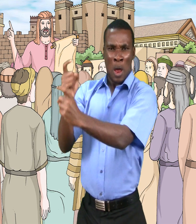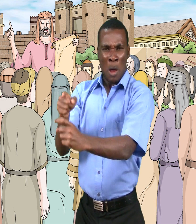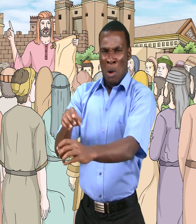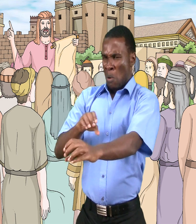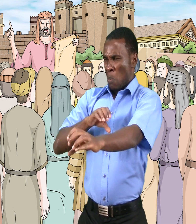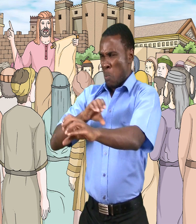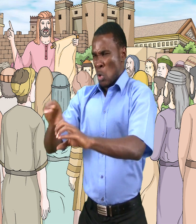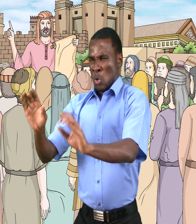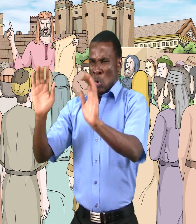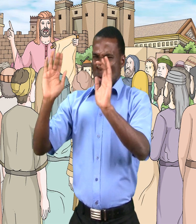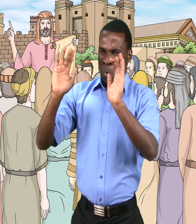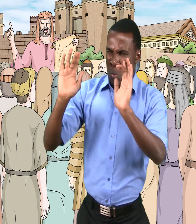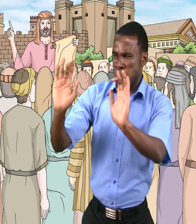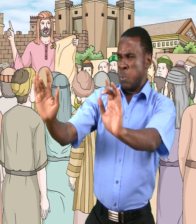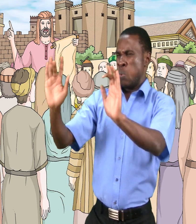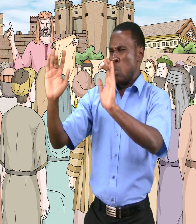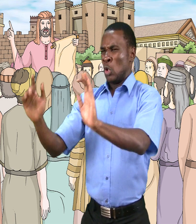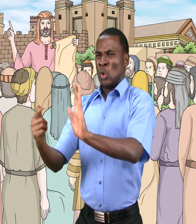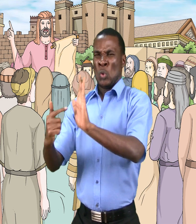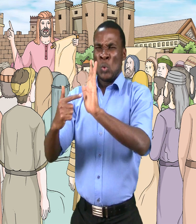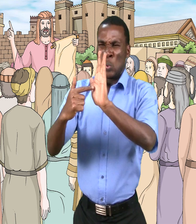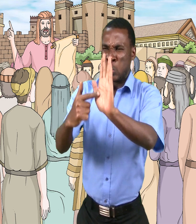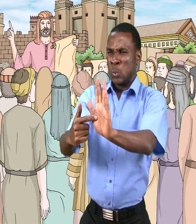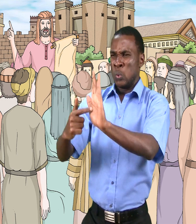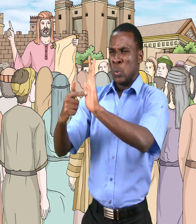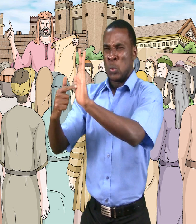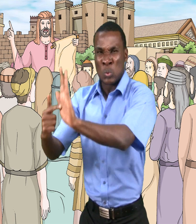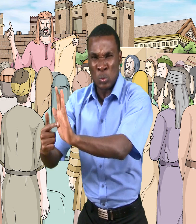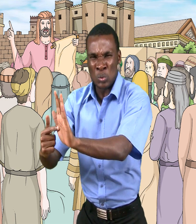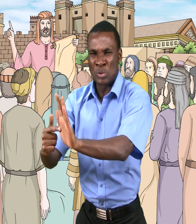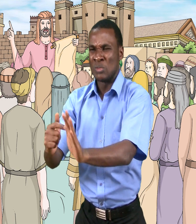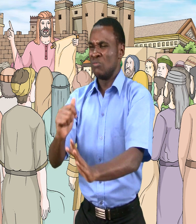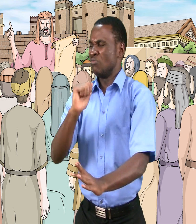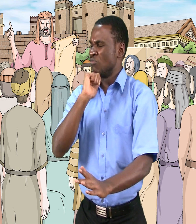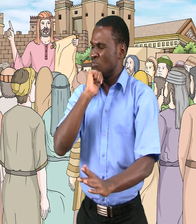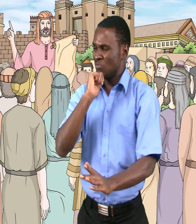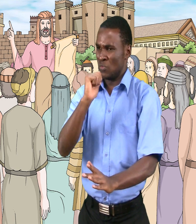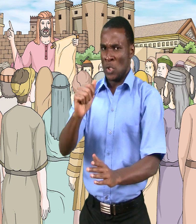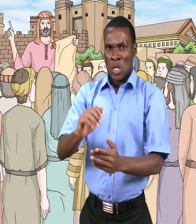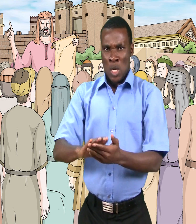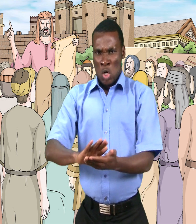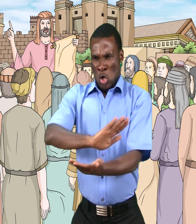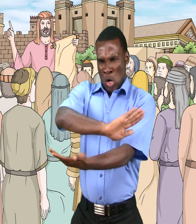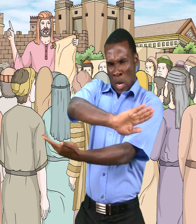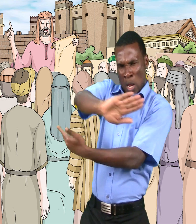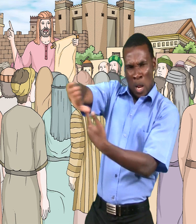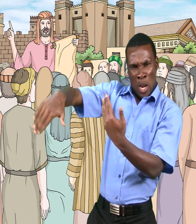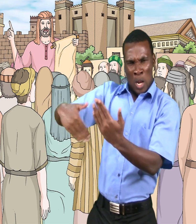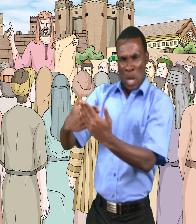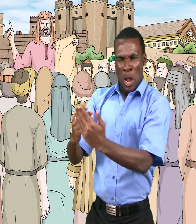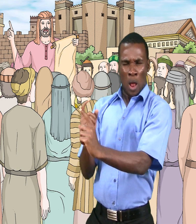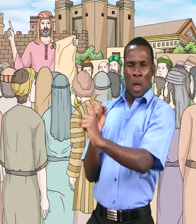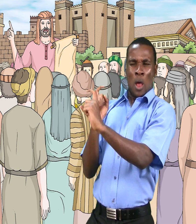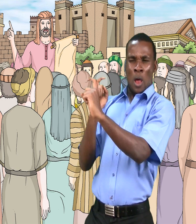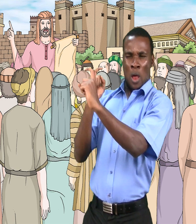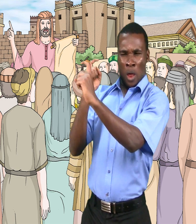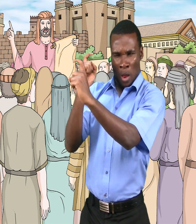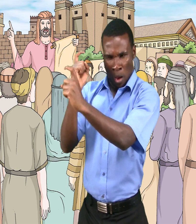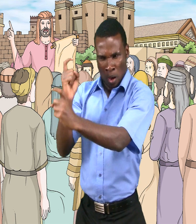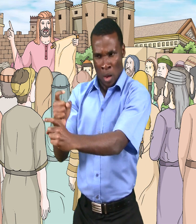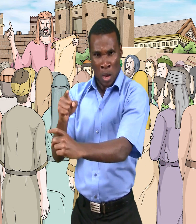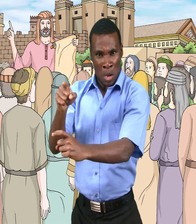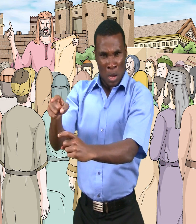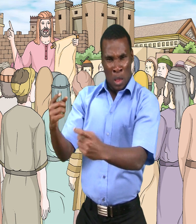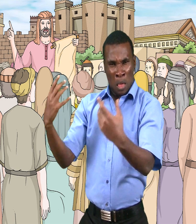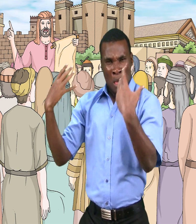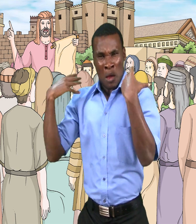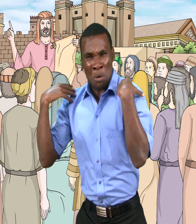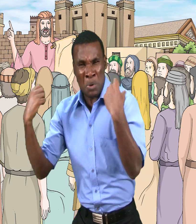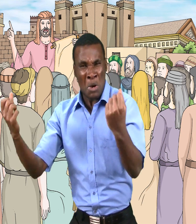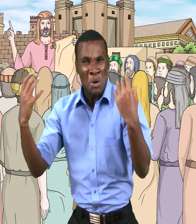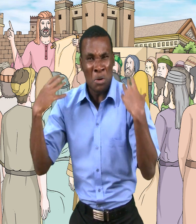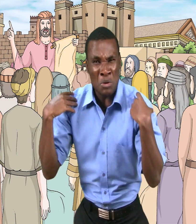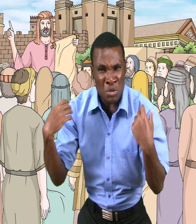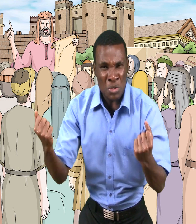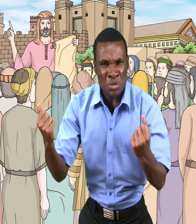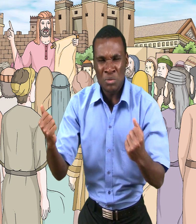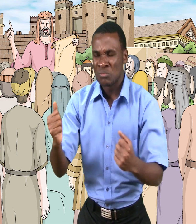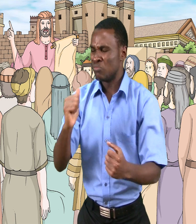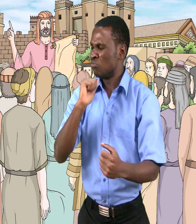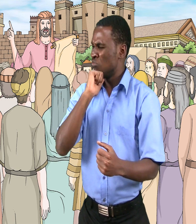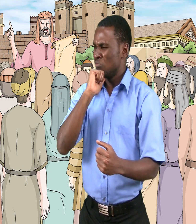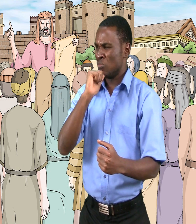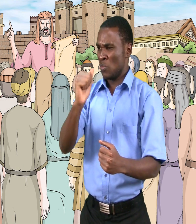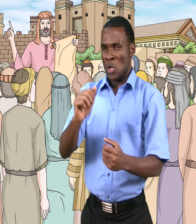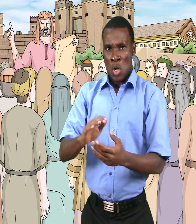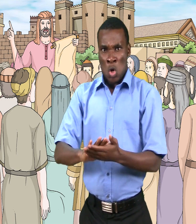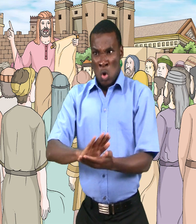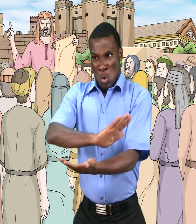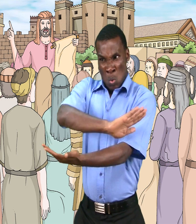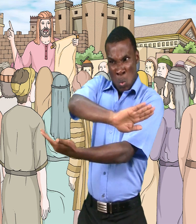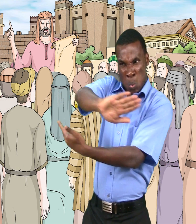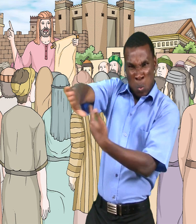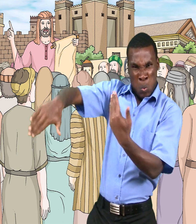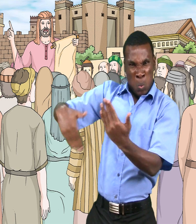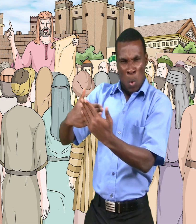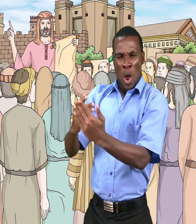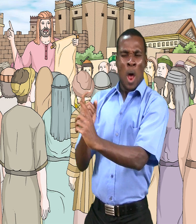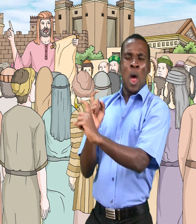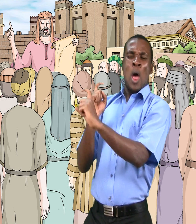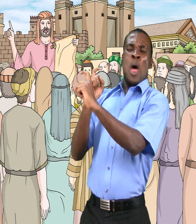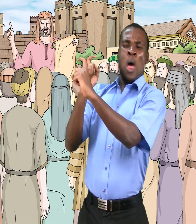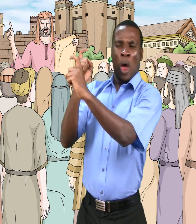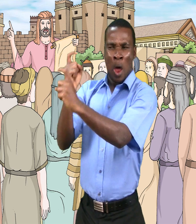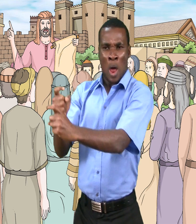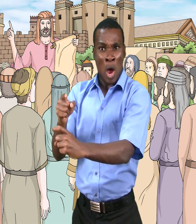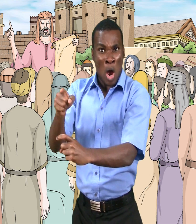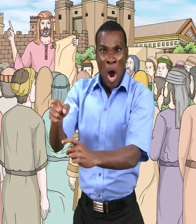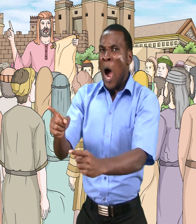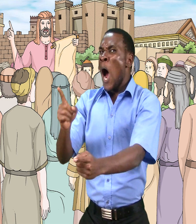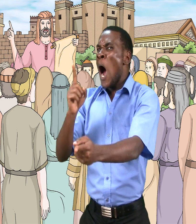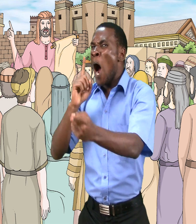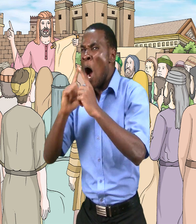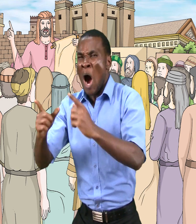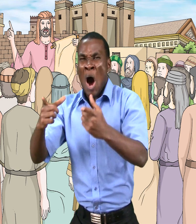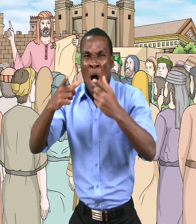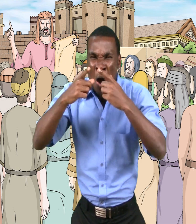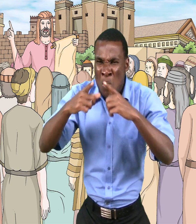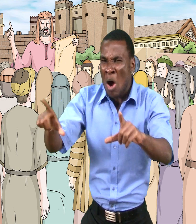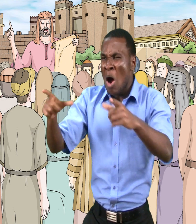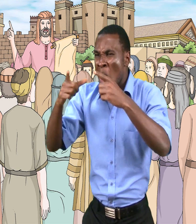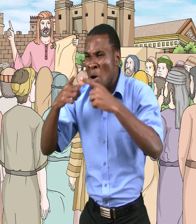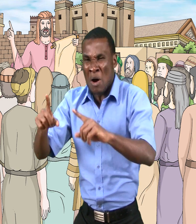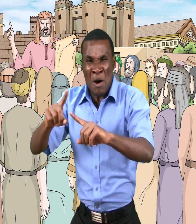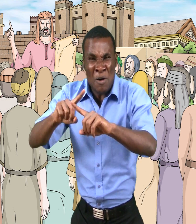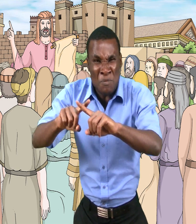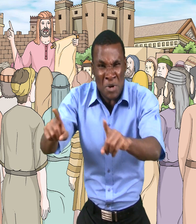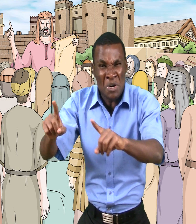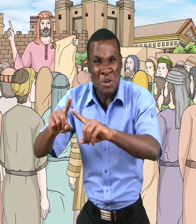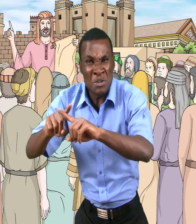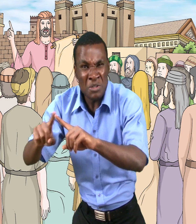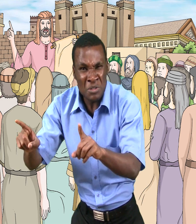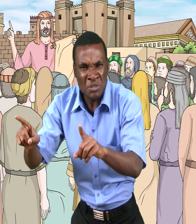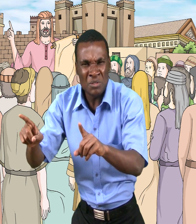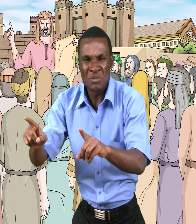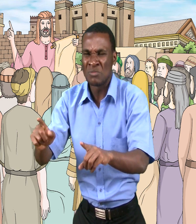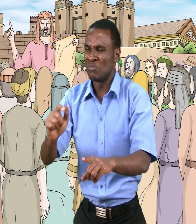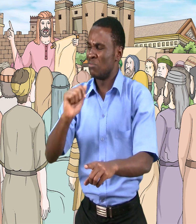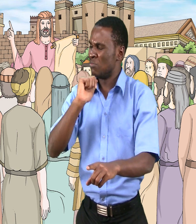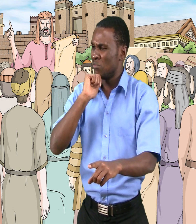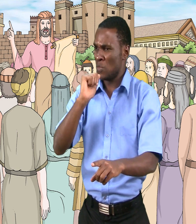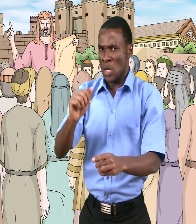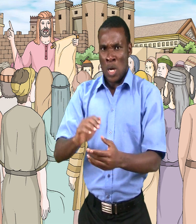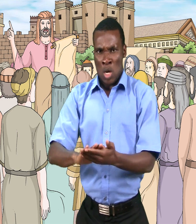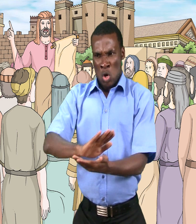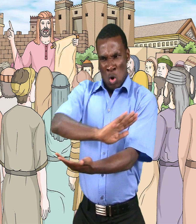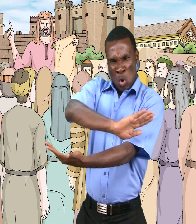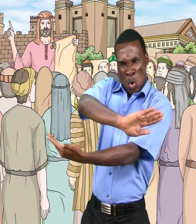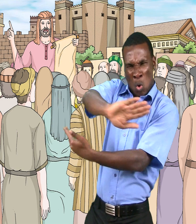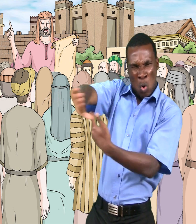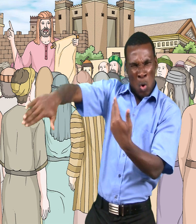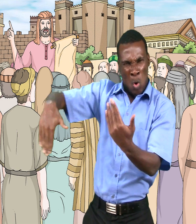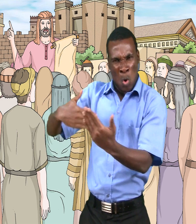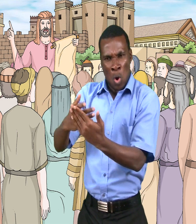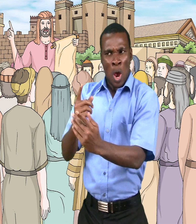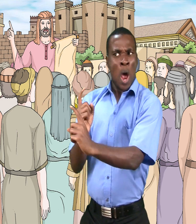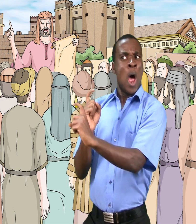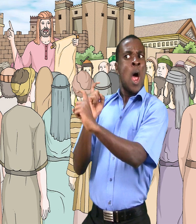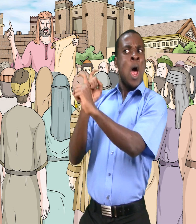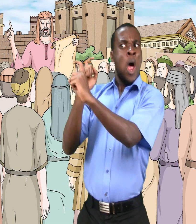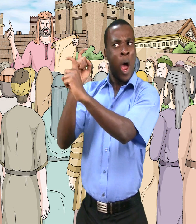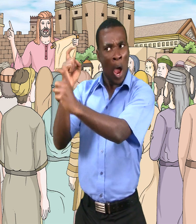Do all speak in tongues? Do all interpret?